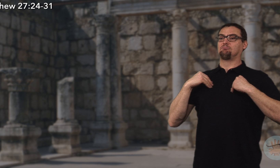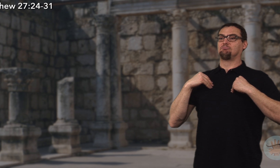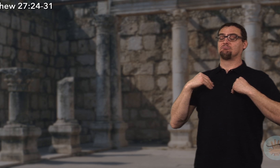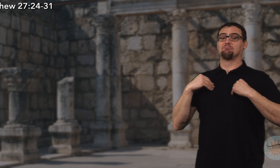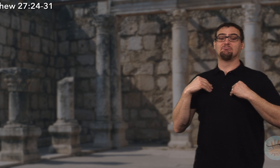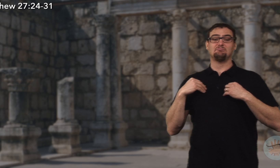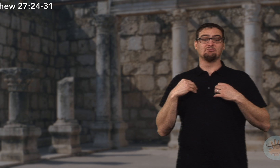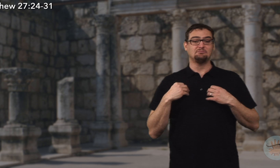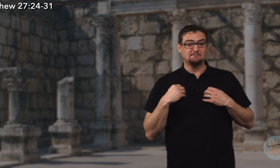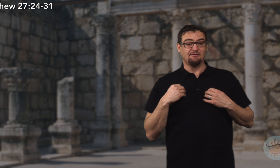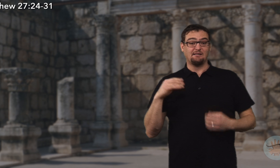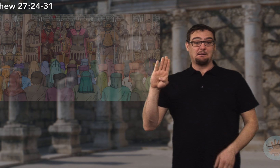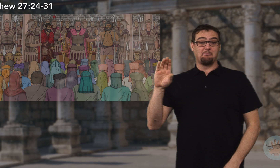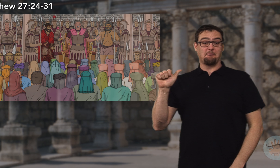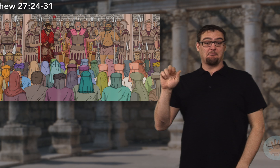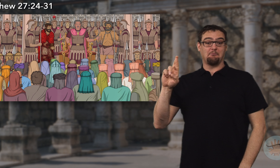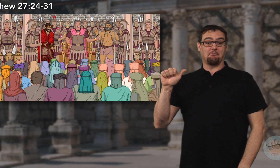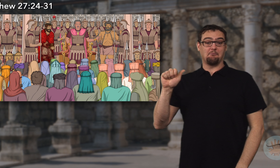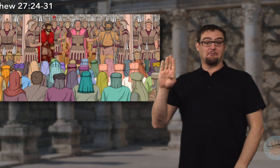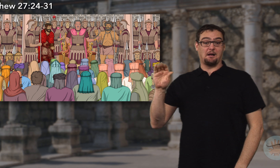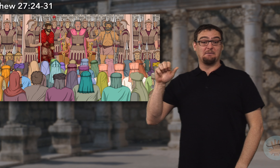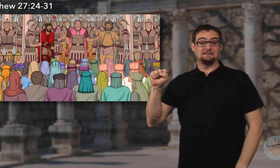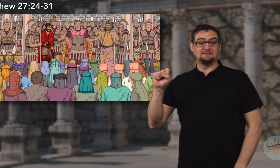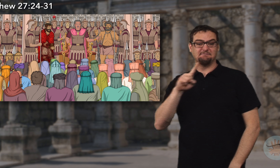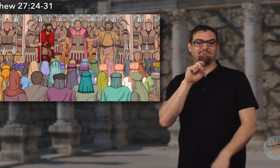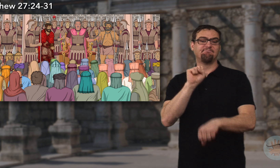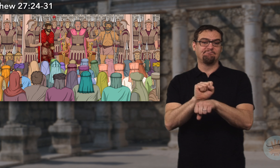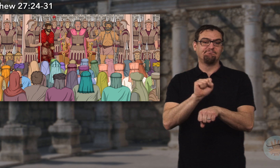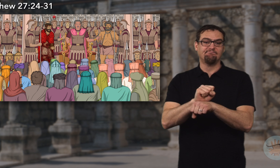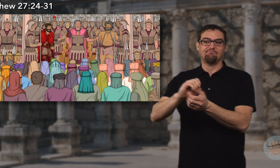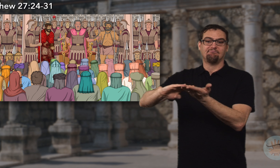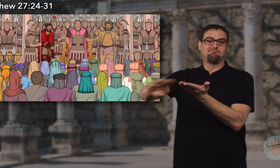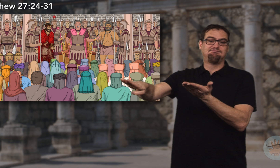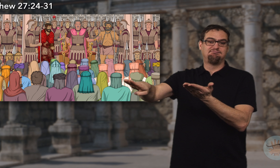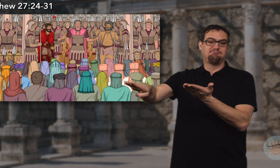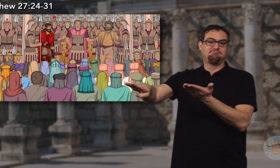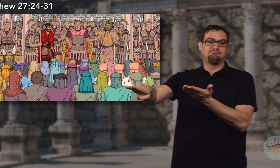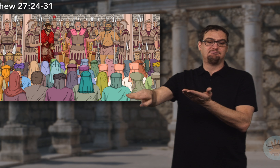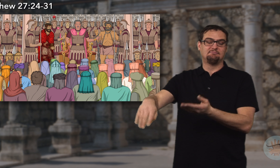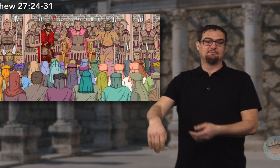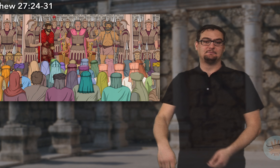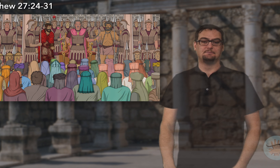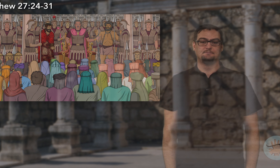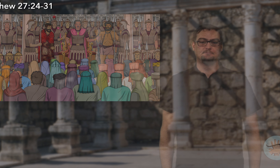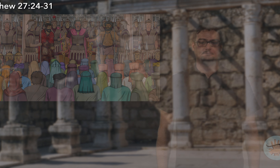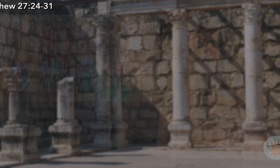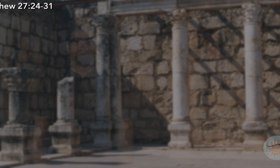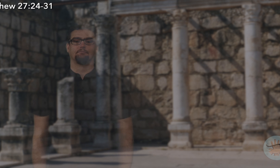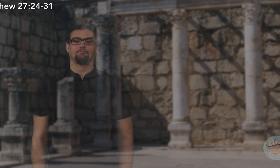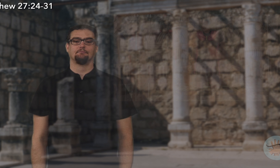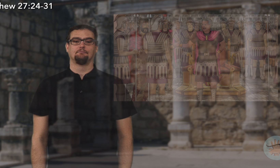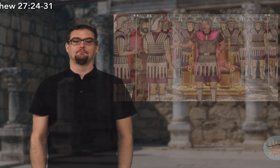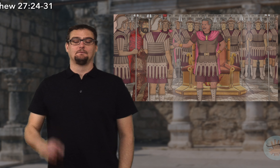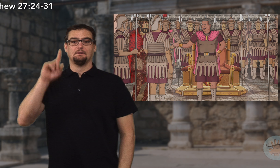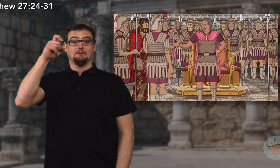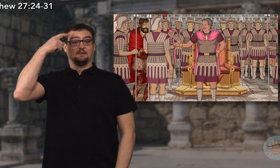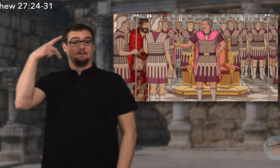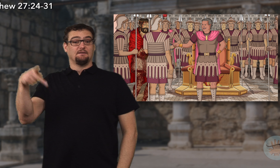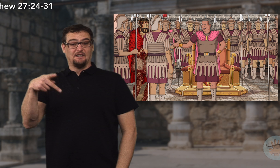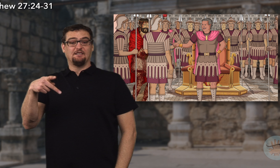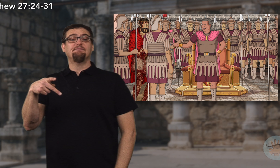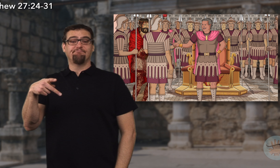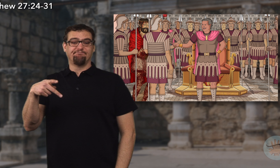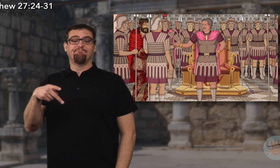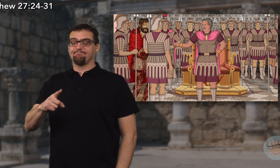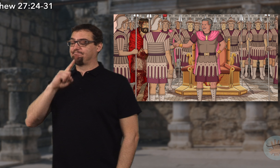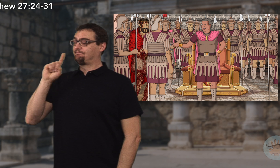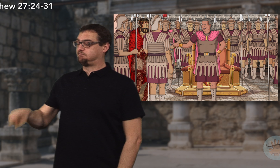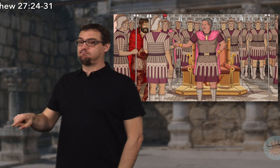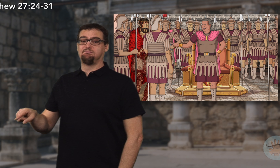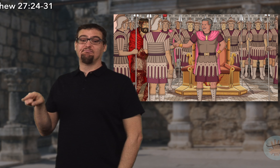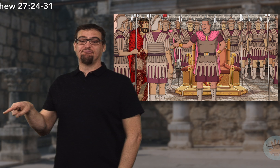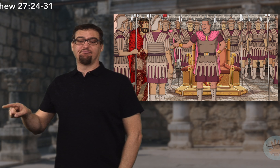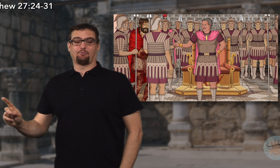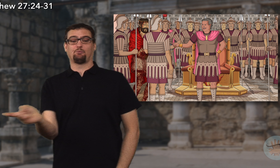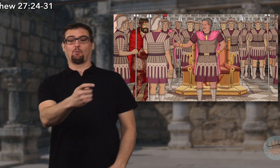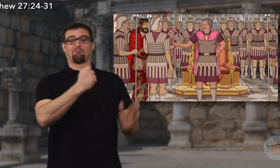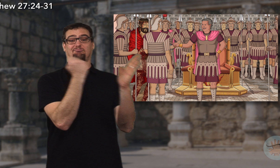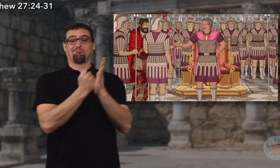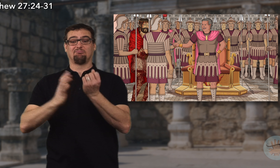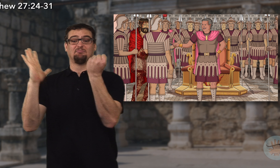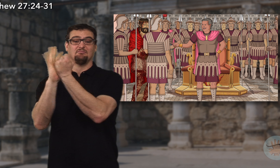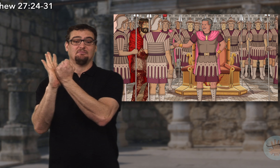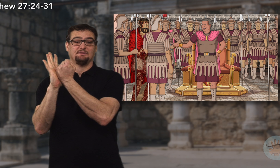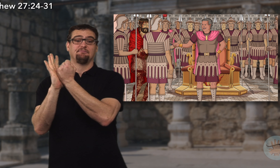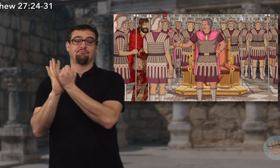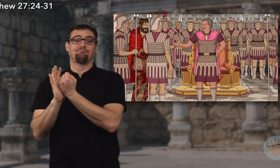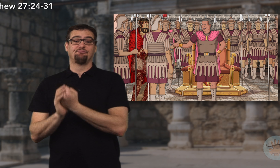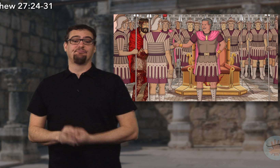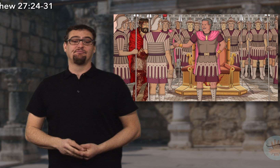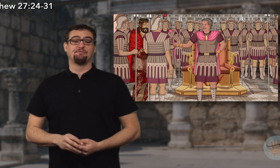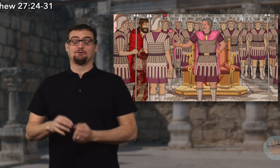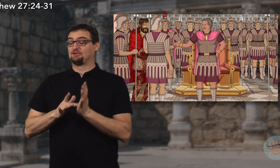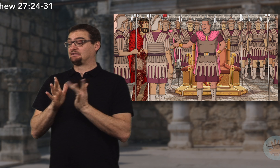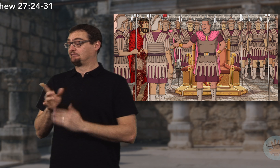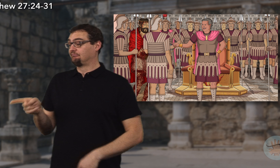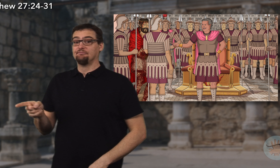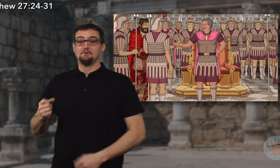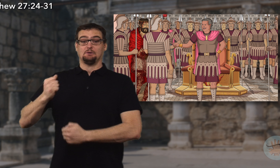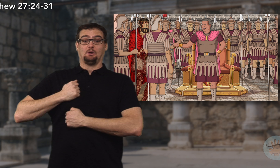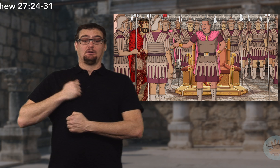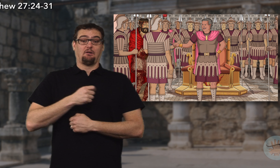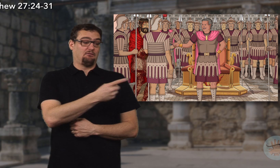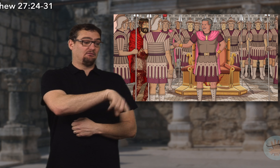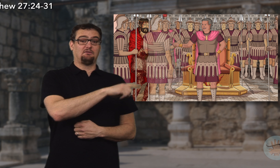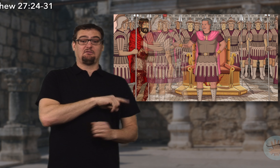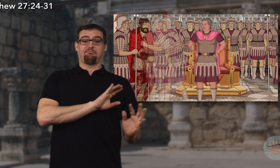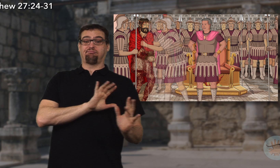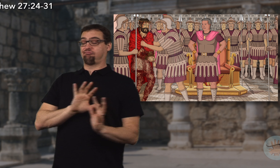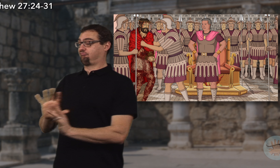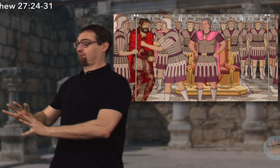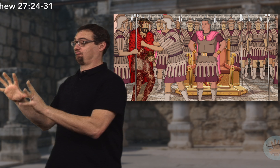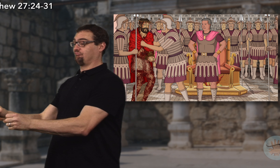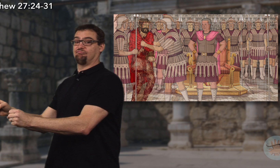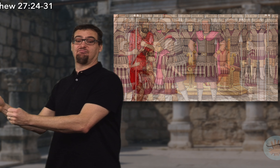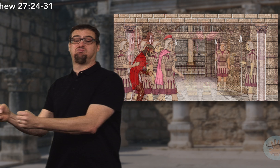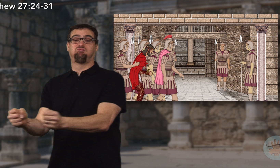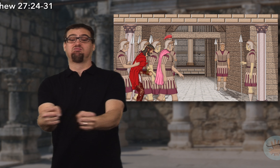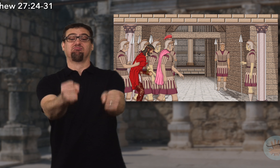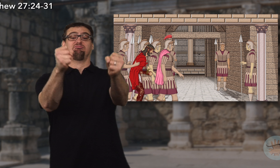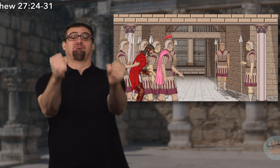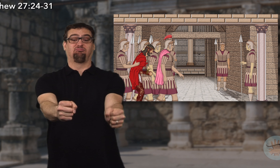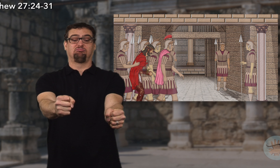All the people answered, “His blood be on us and on our children!”